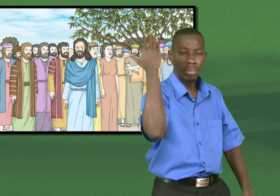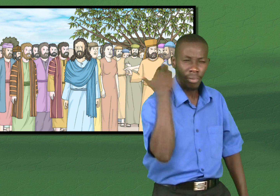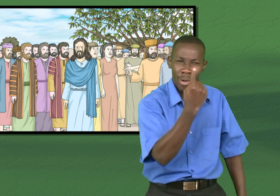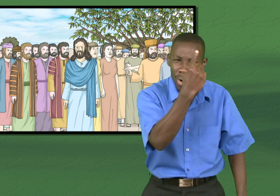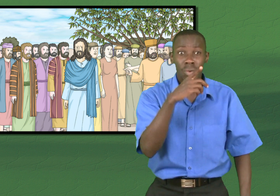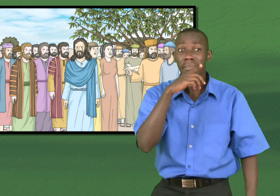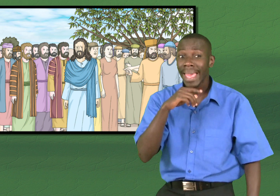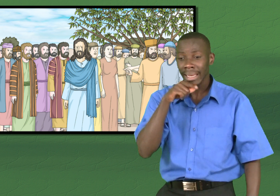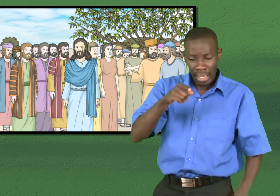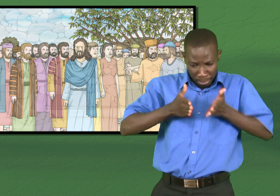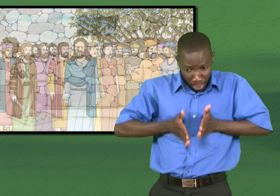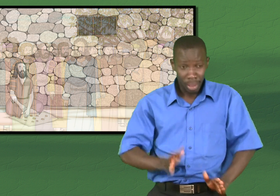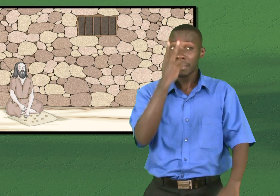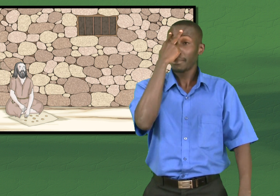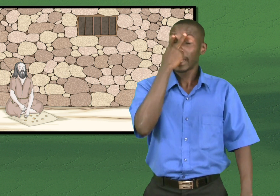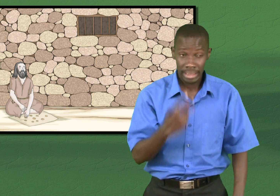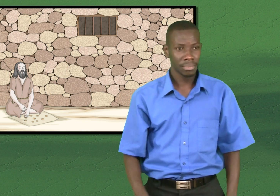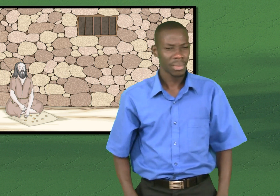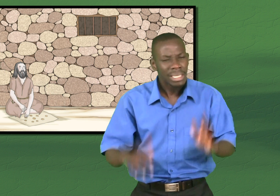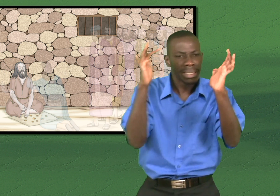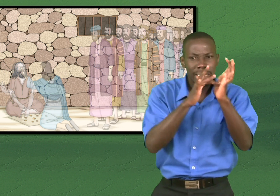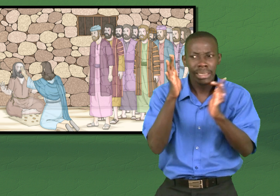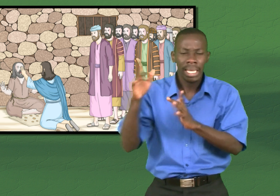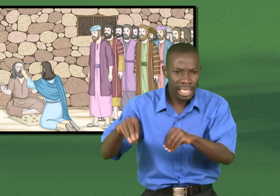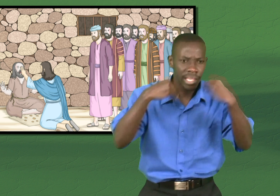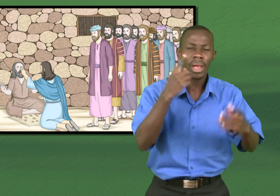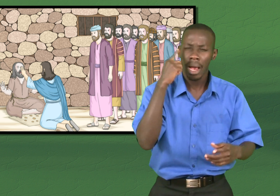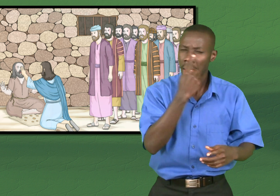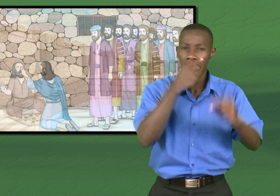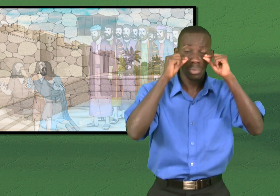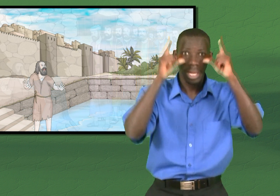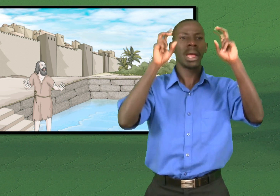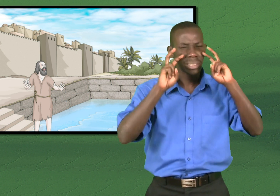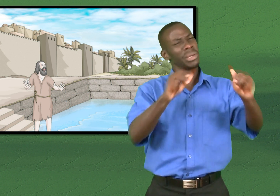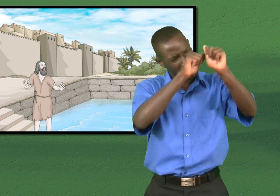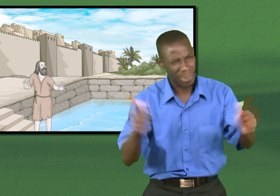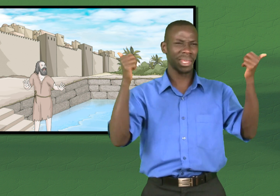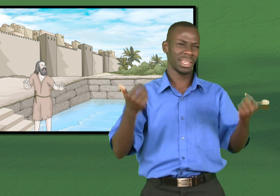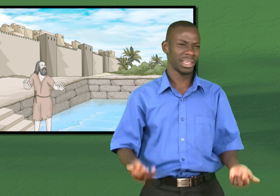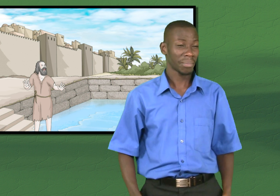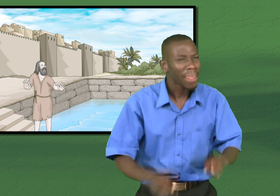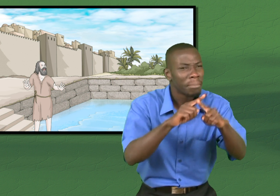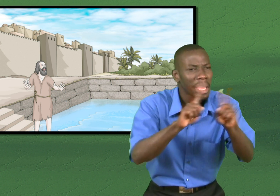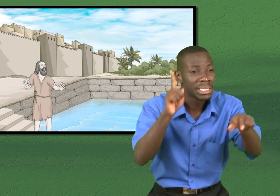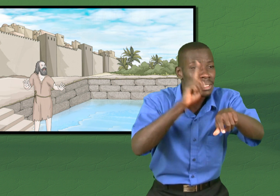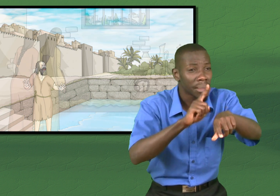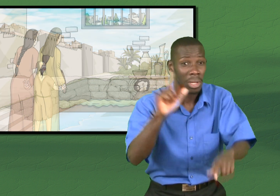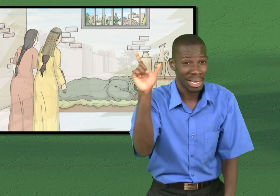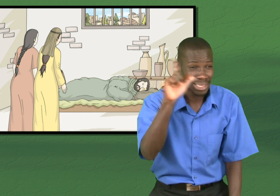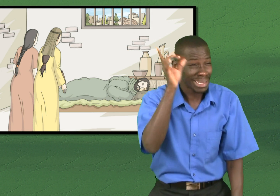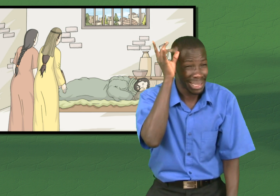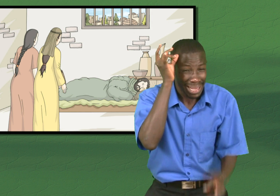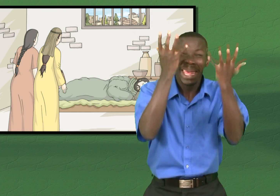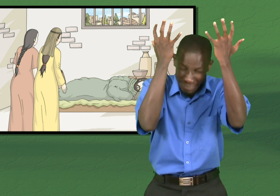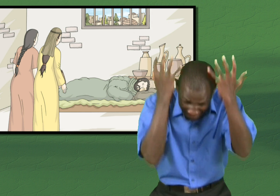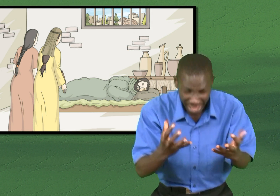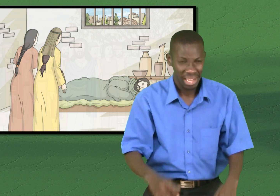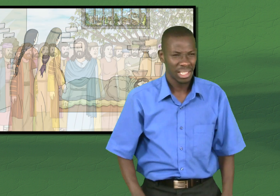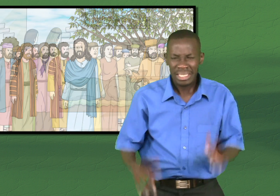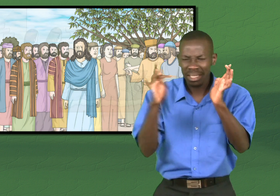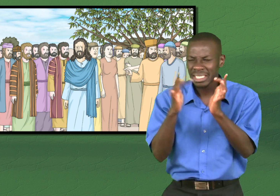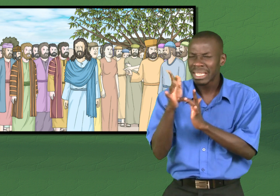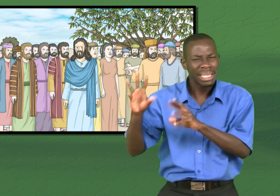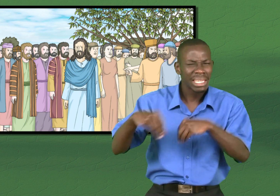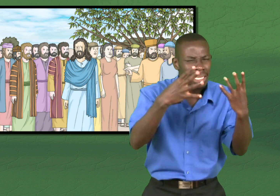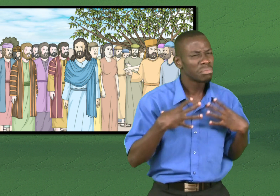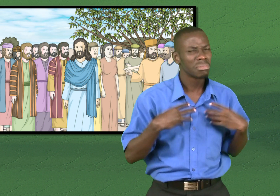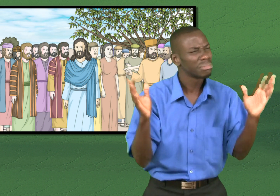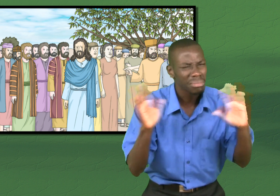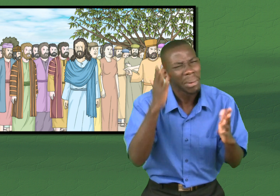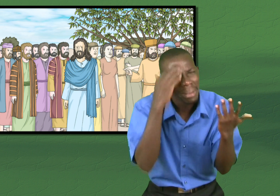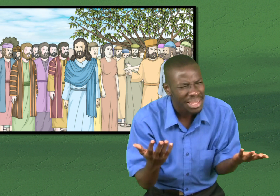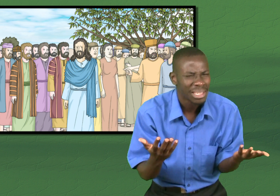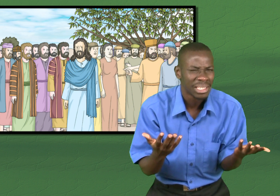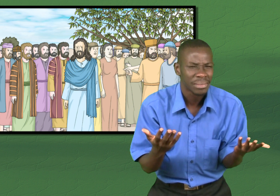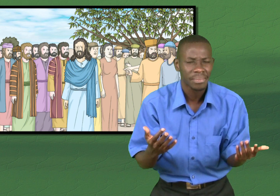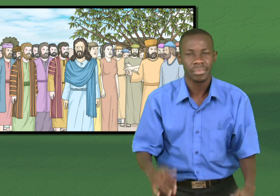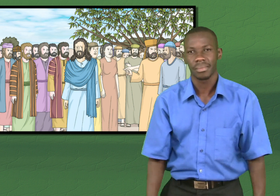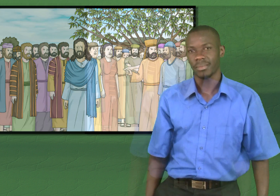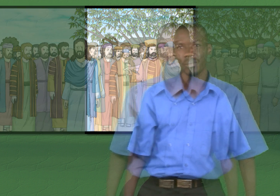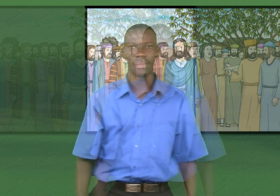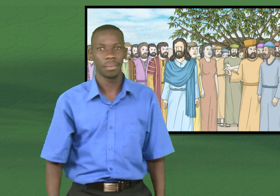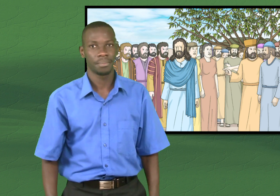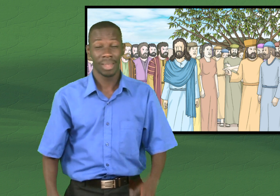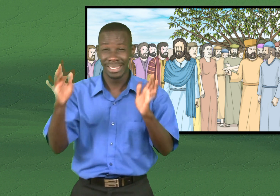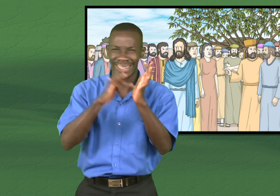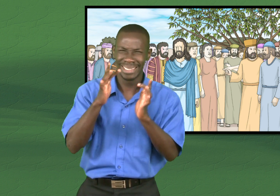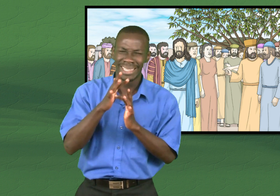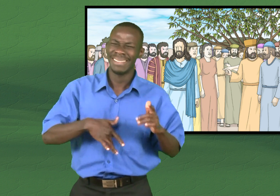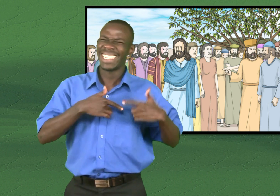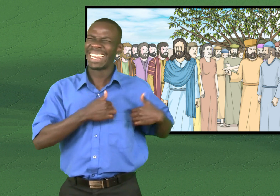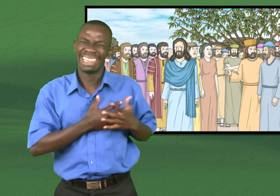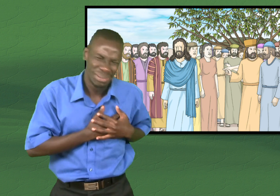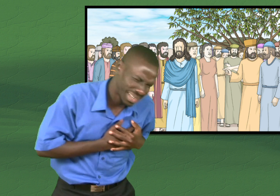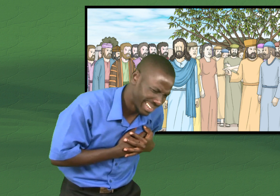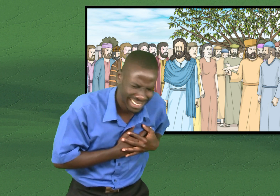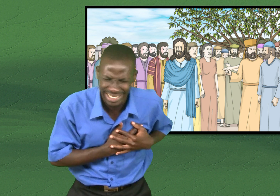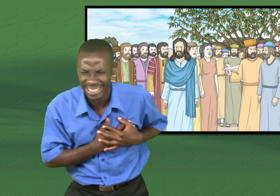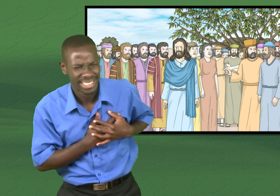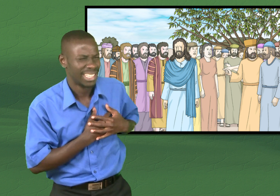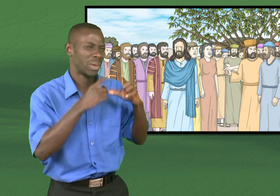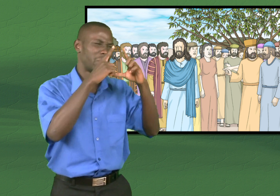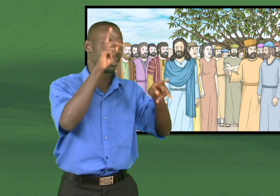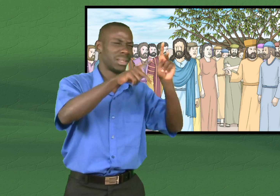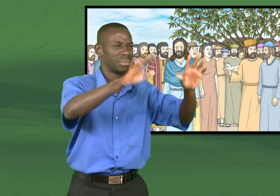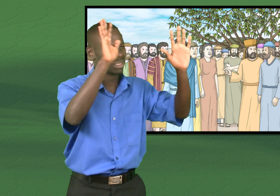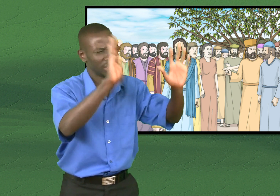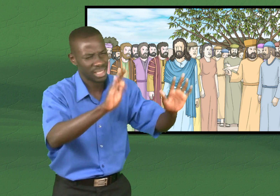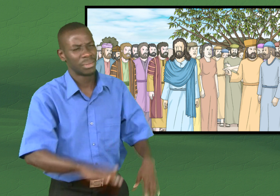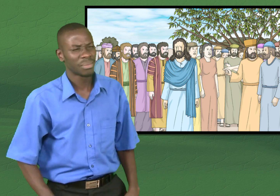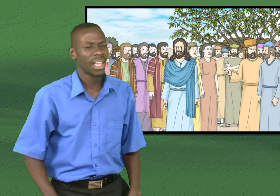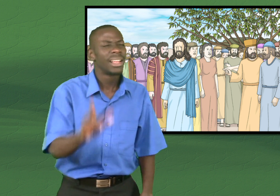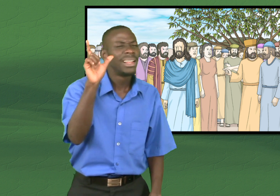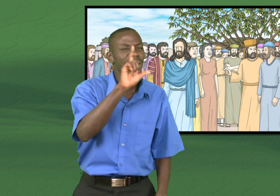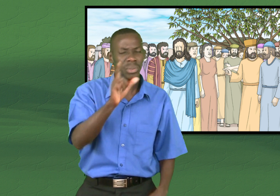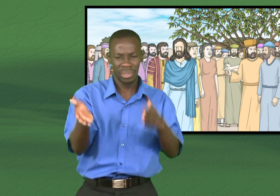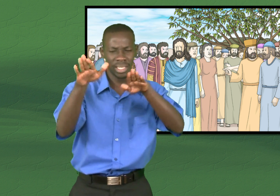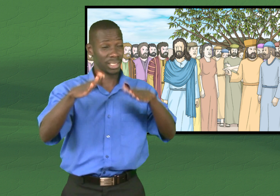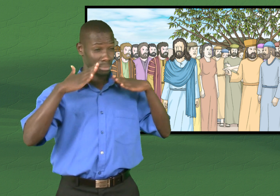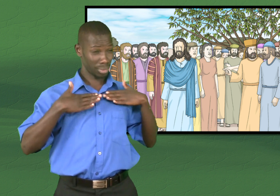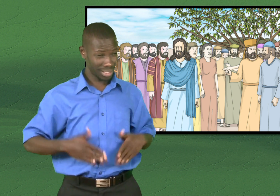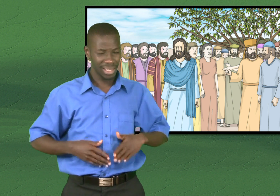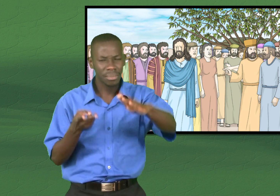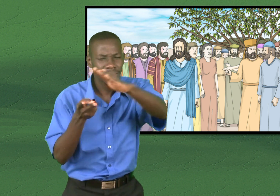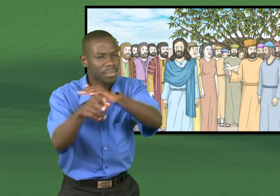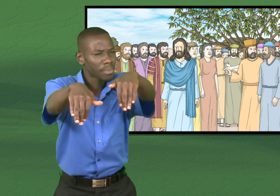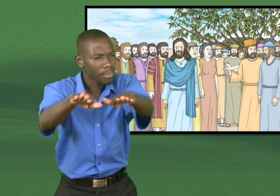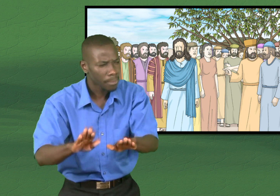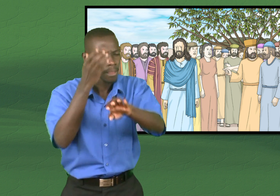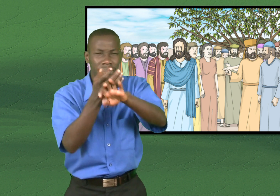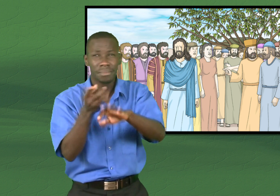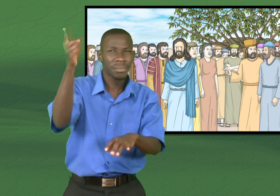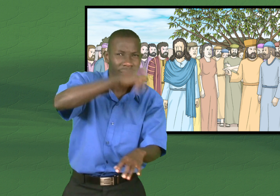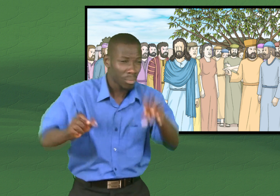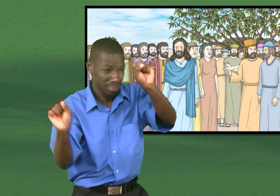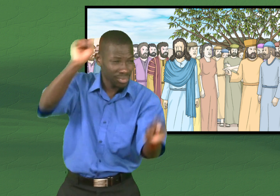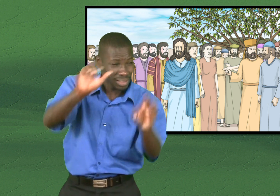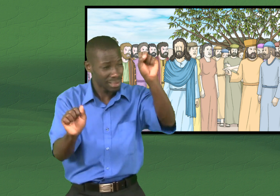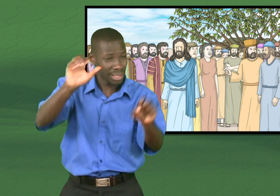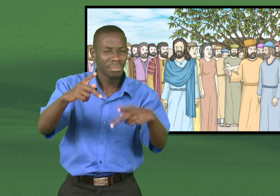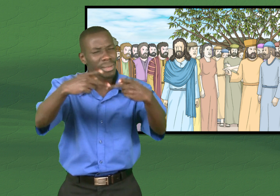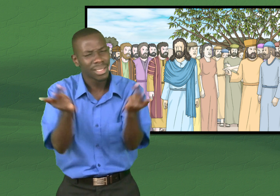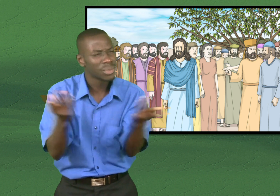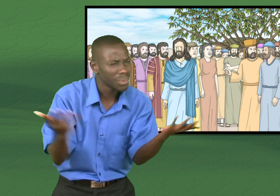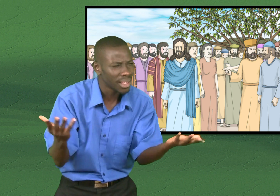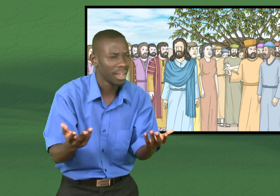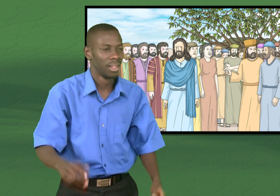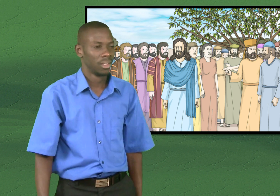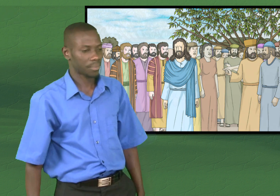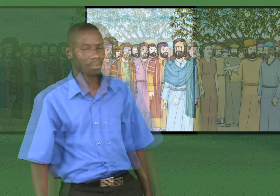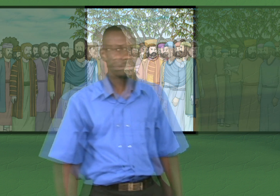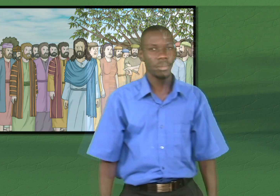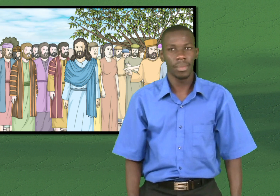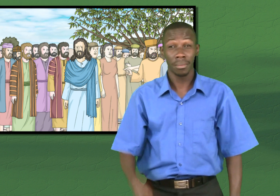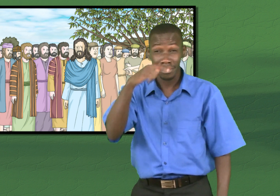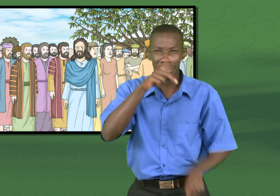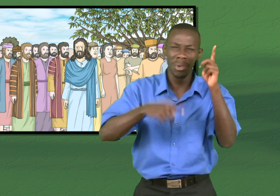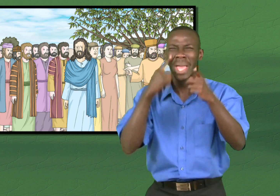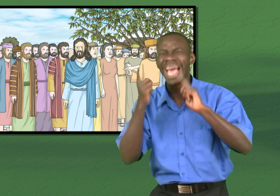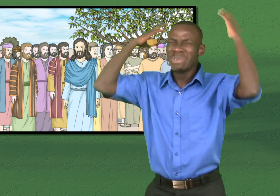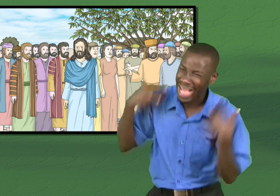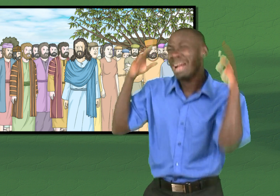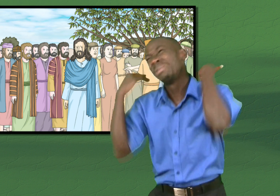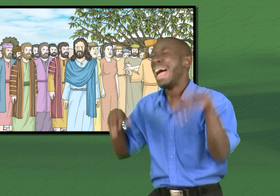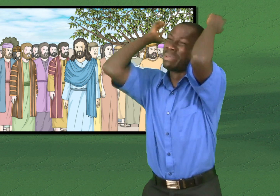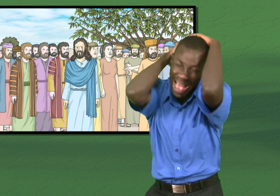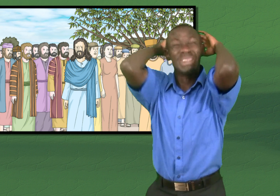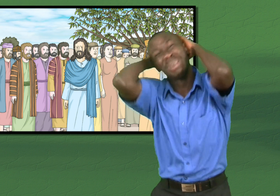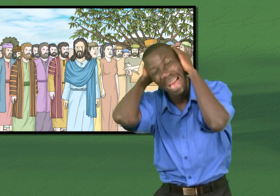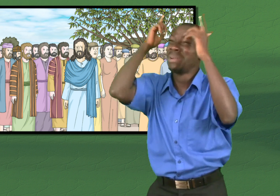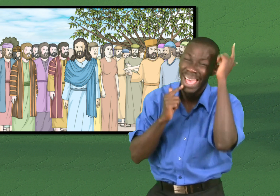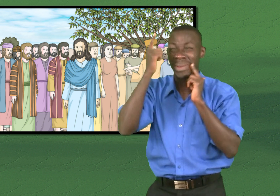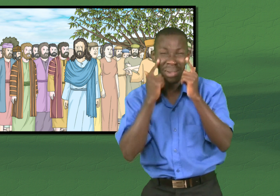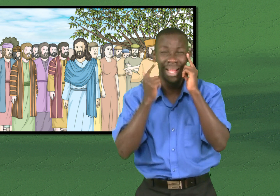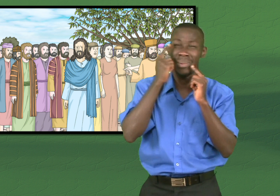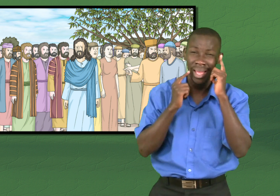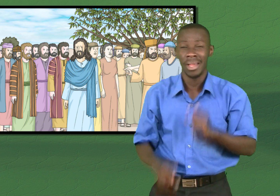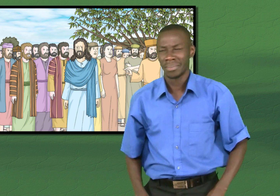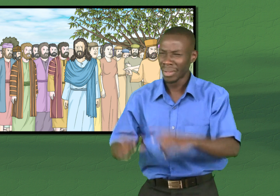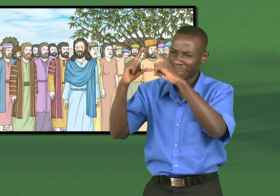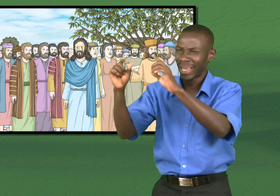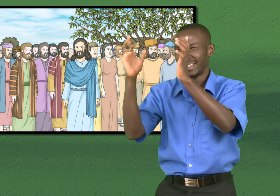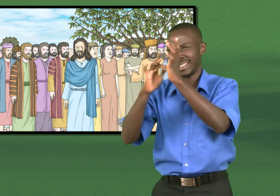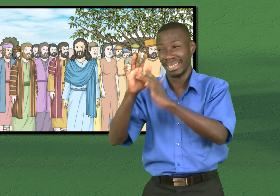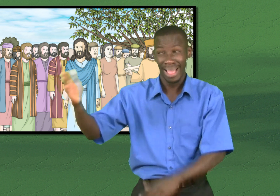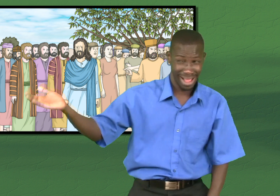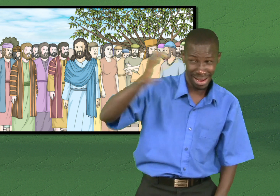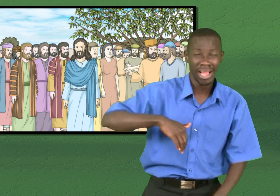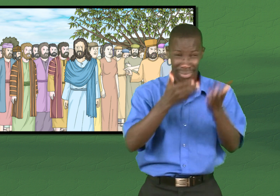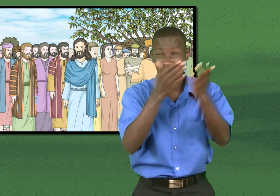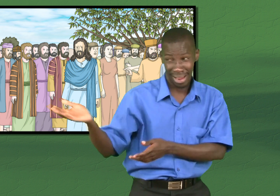But some of them asked, “Could not this man who opened the eyes of the blind also have kept Lazarus from dying?”